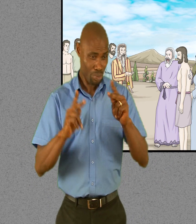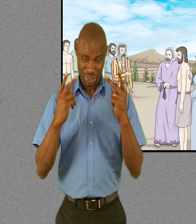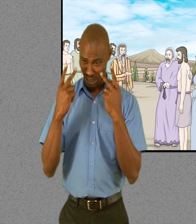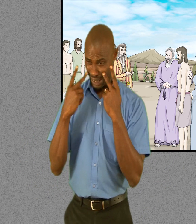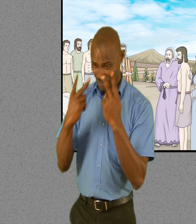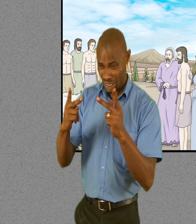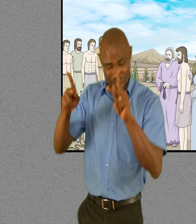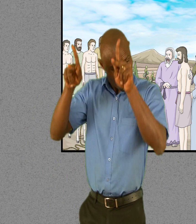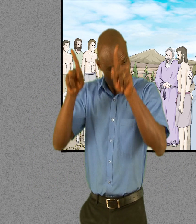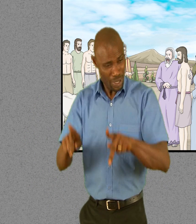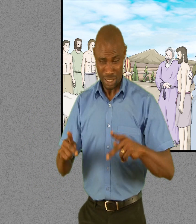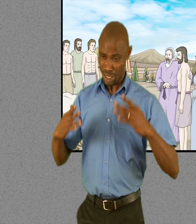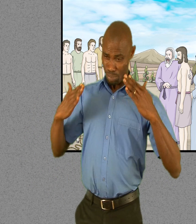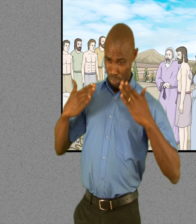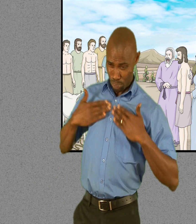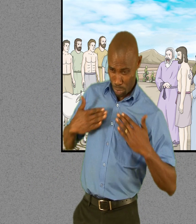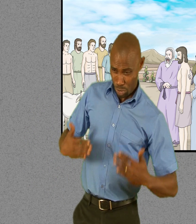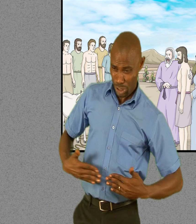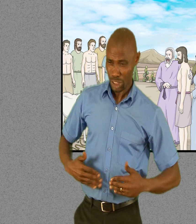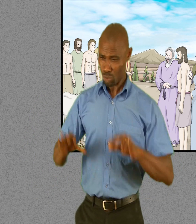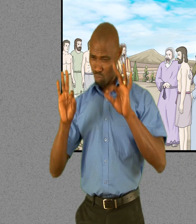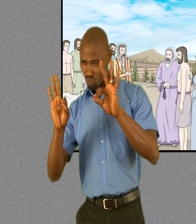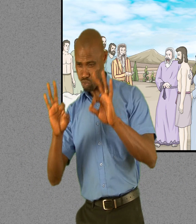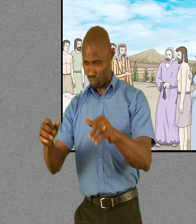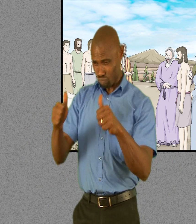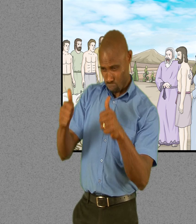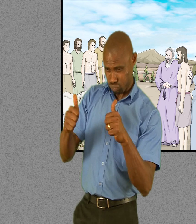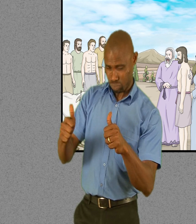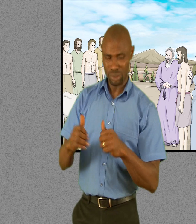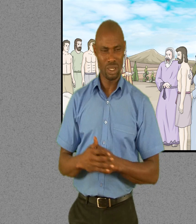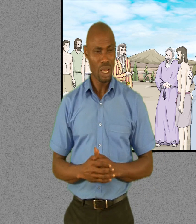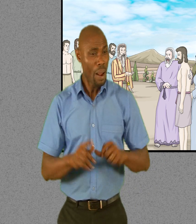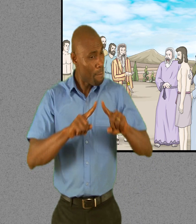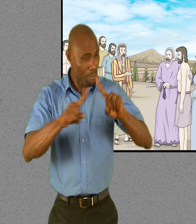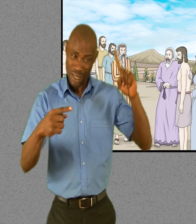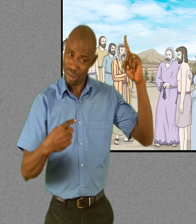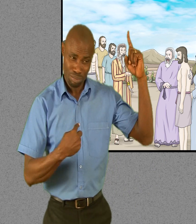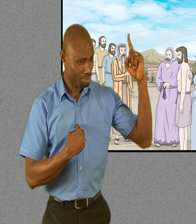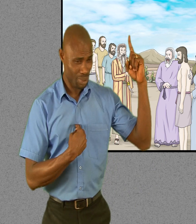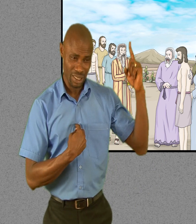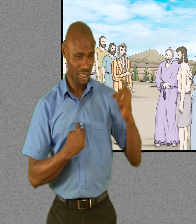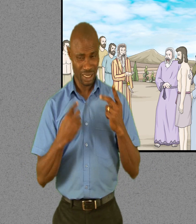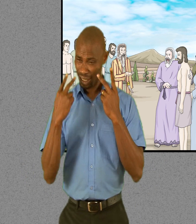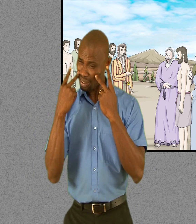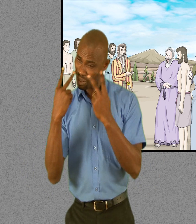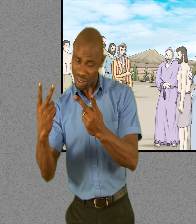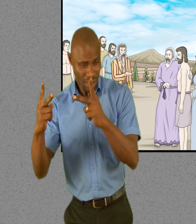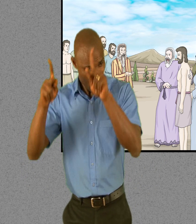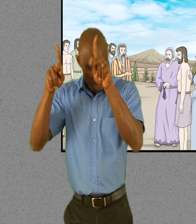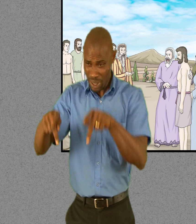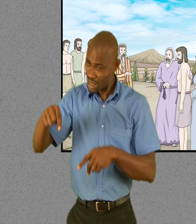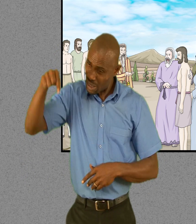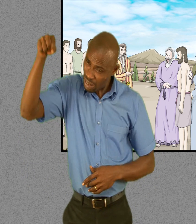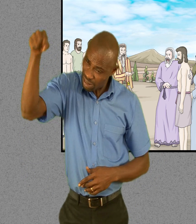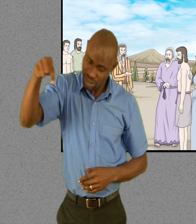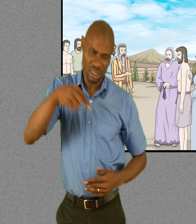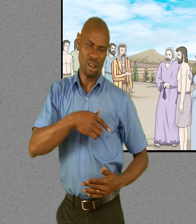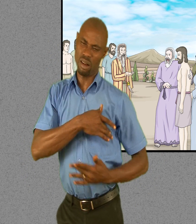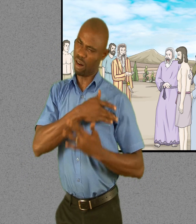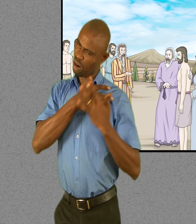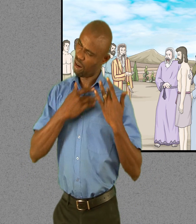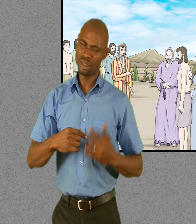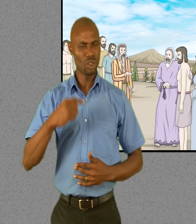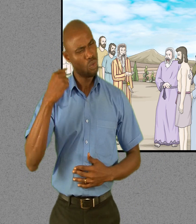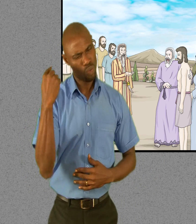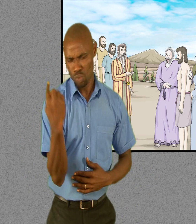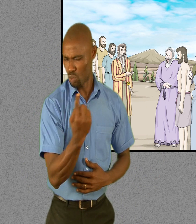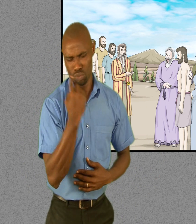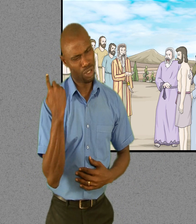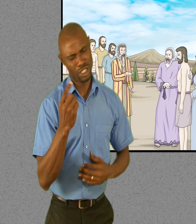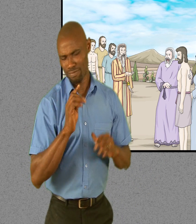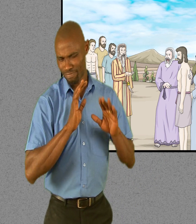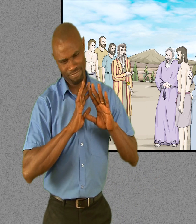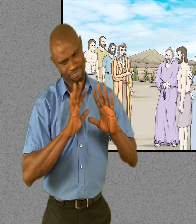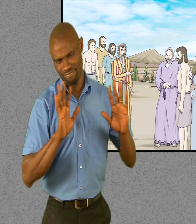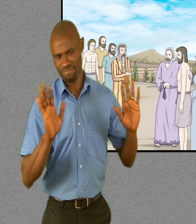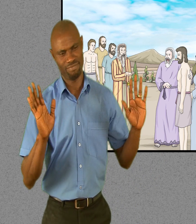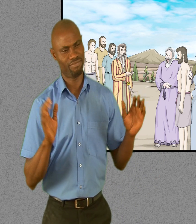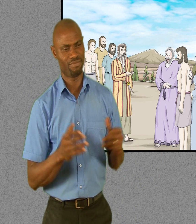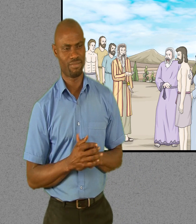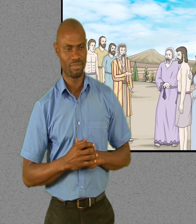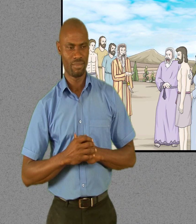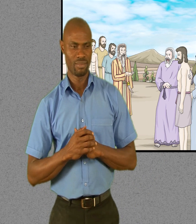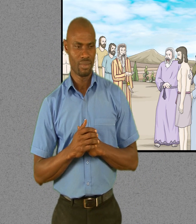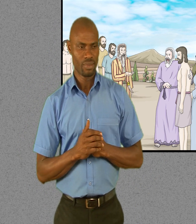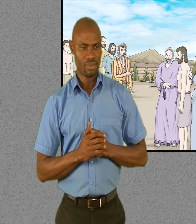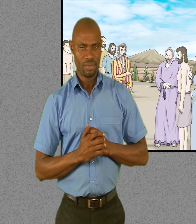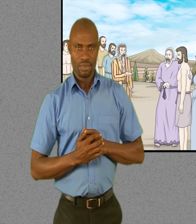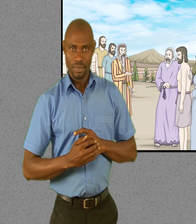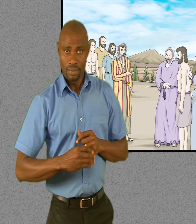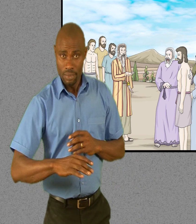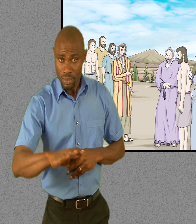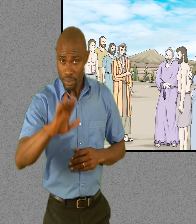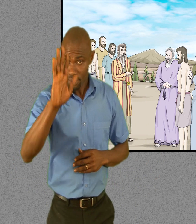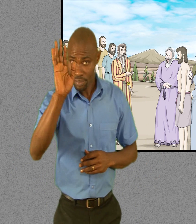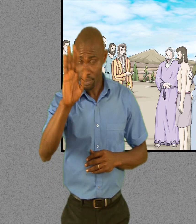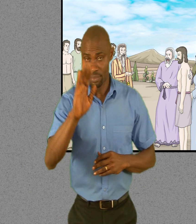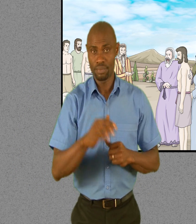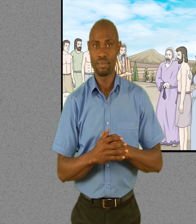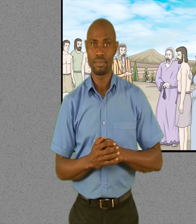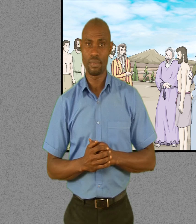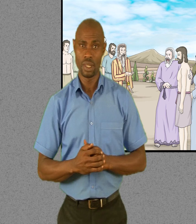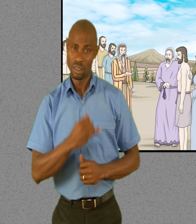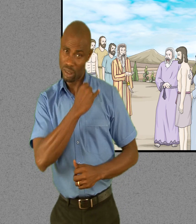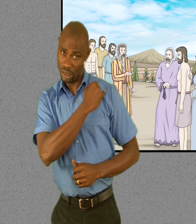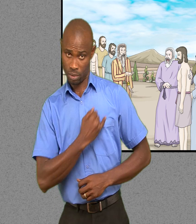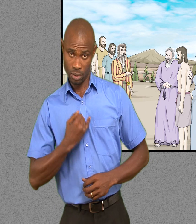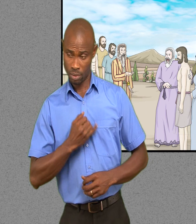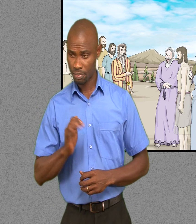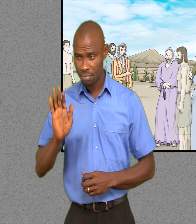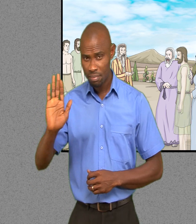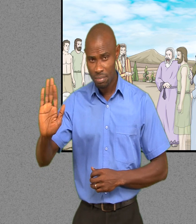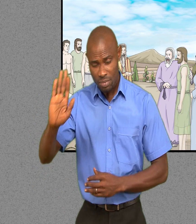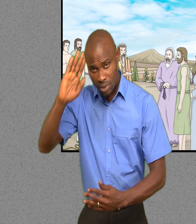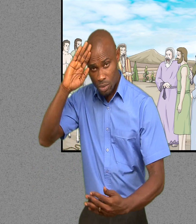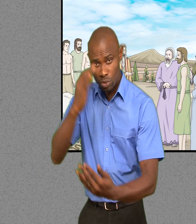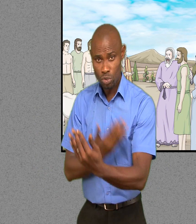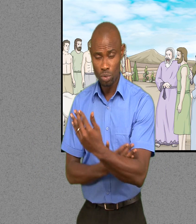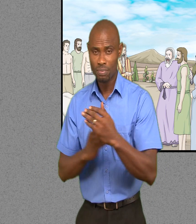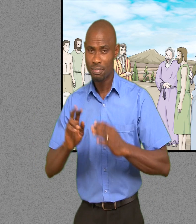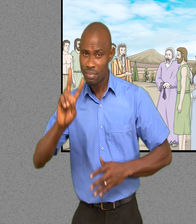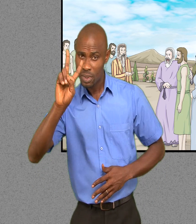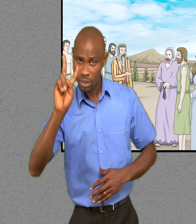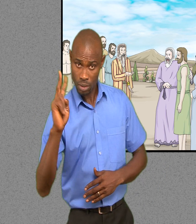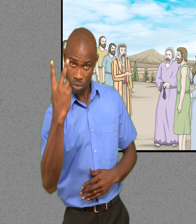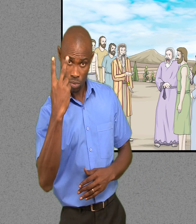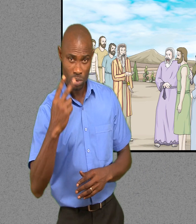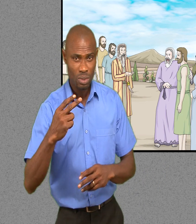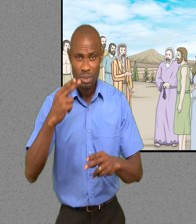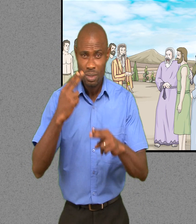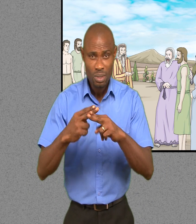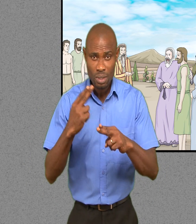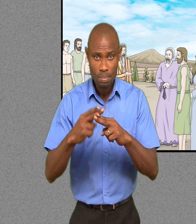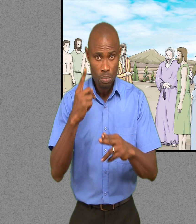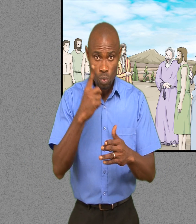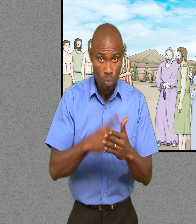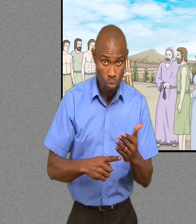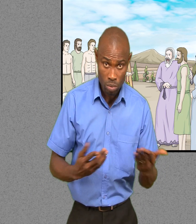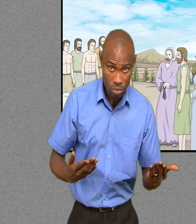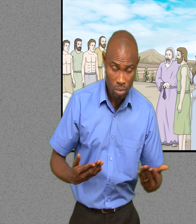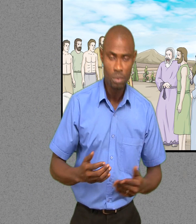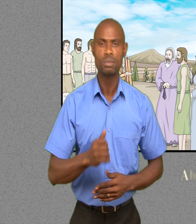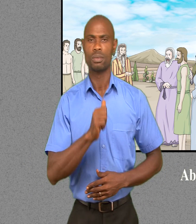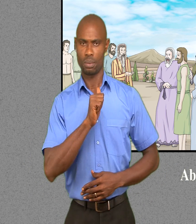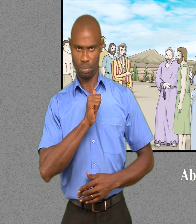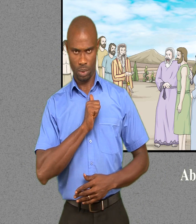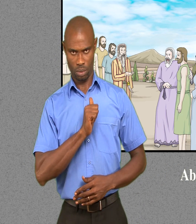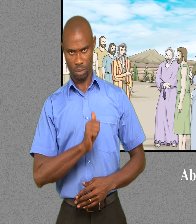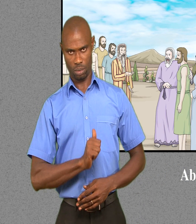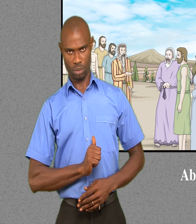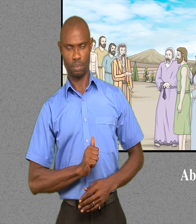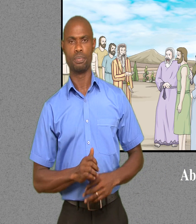For man sees the outward appearance, but the LORD sees the heart.”